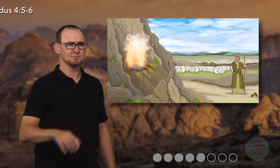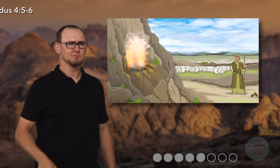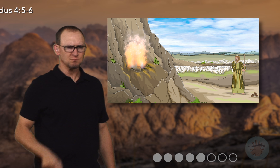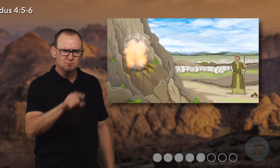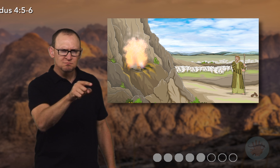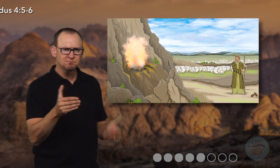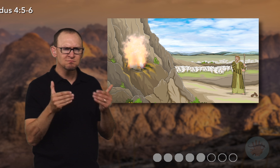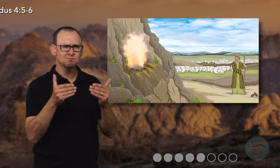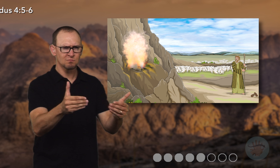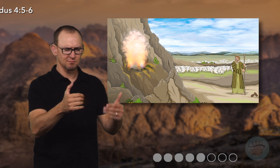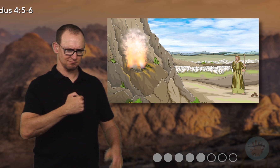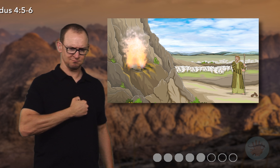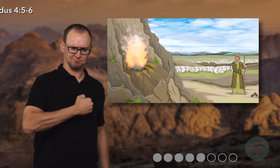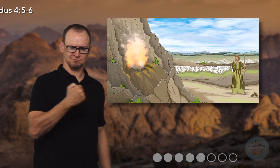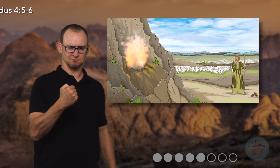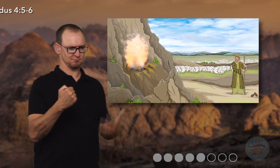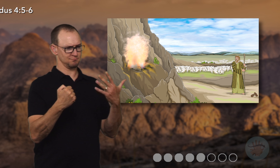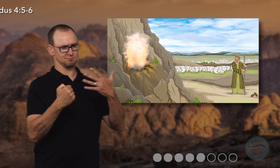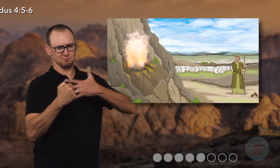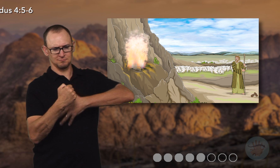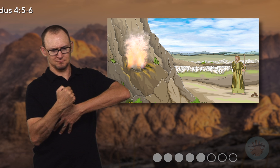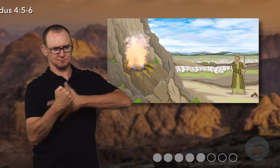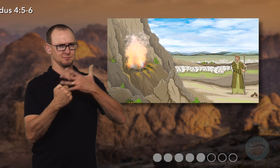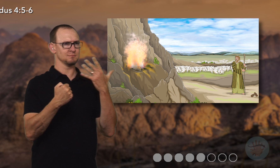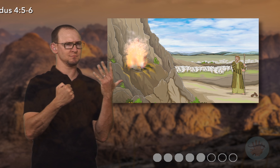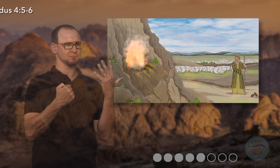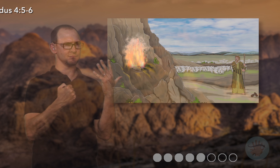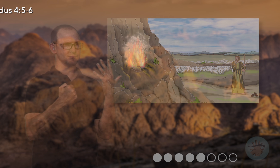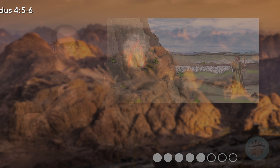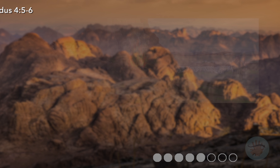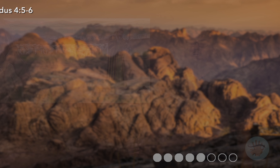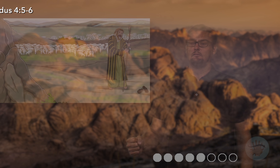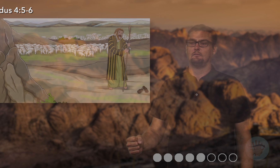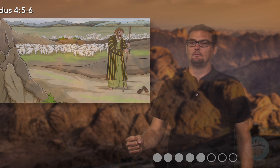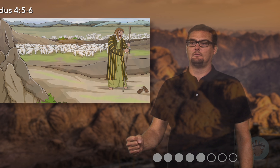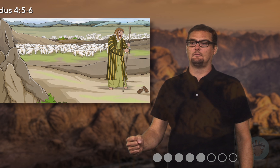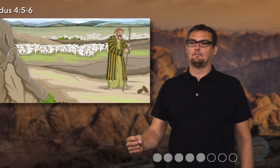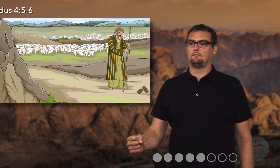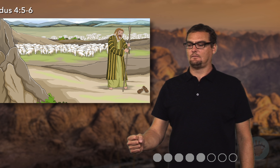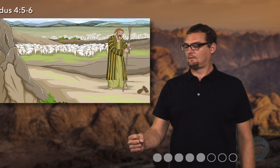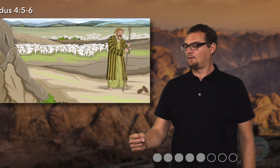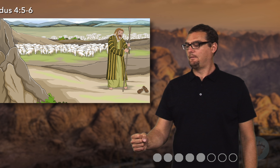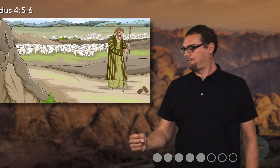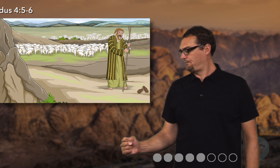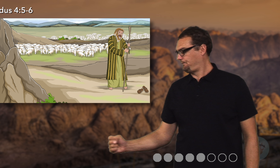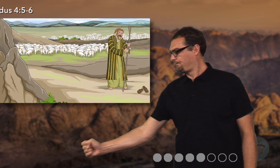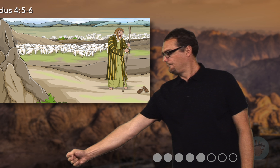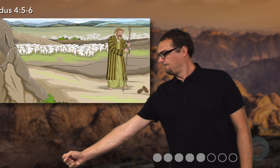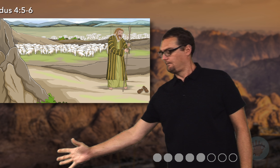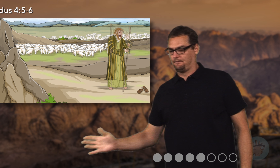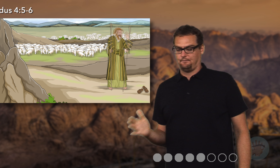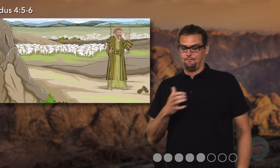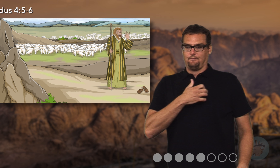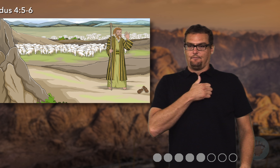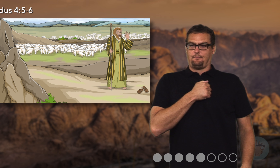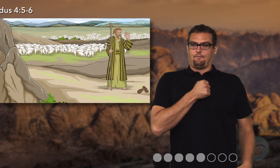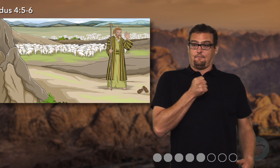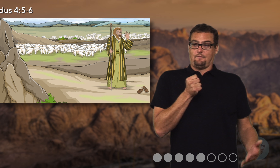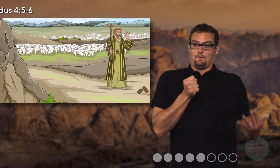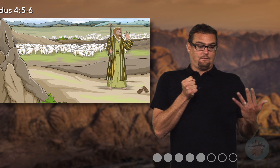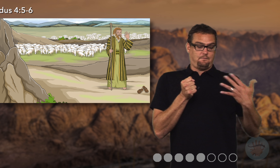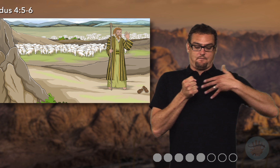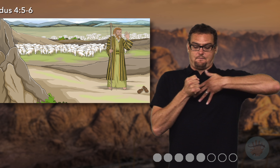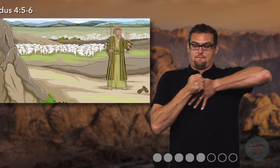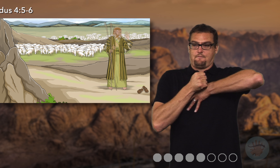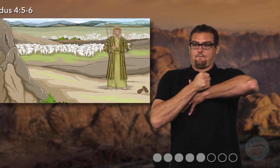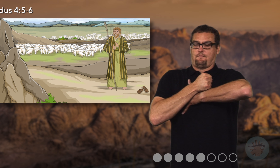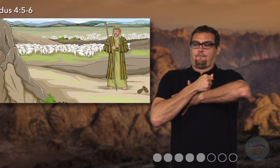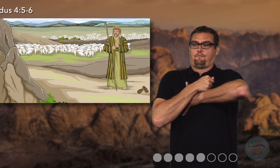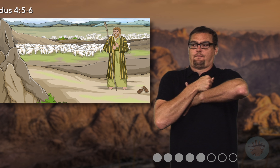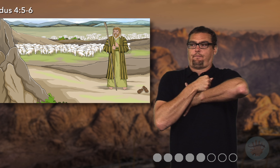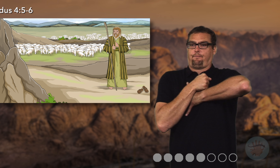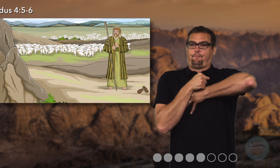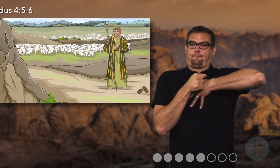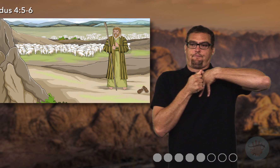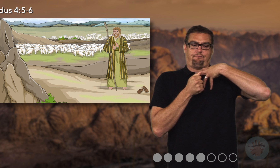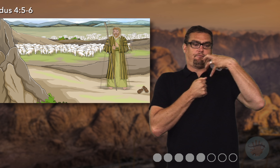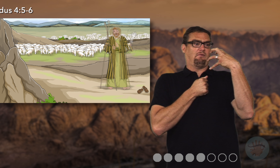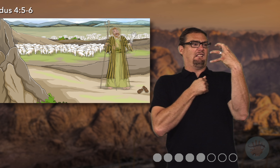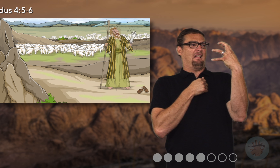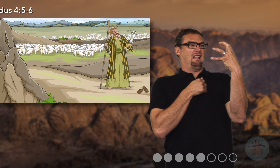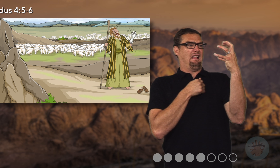Furthermore, the LORD said to Moses, “Put your hand inside your cloak.”